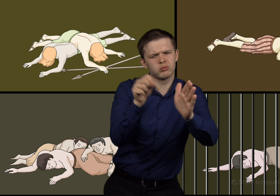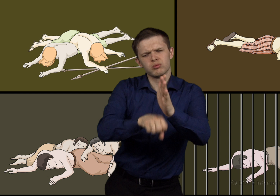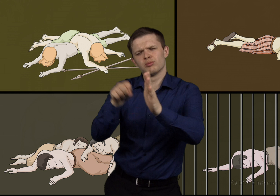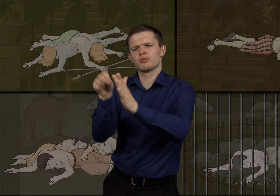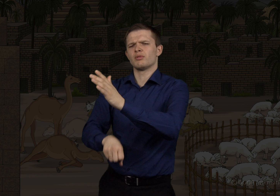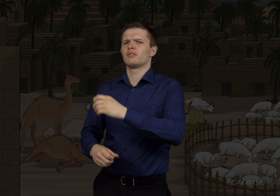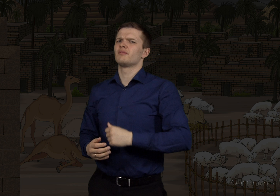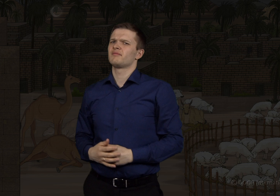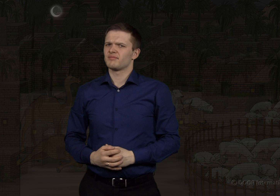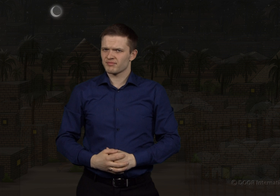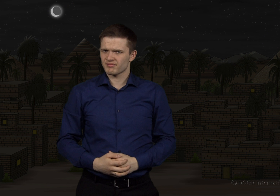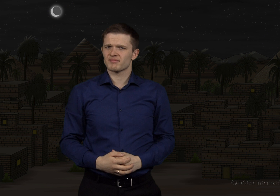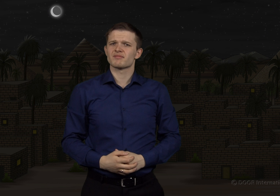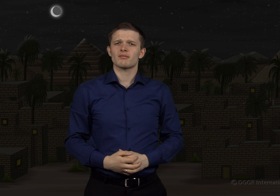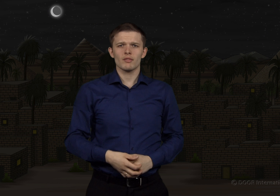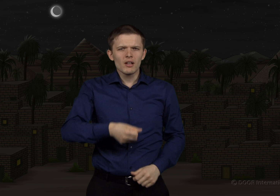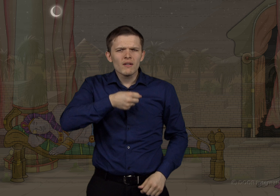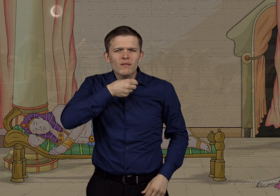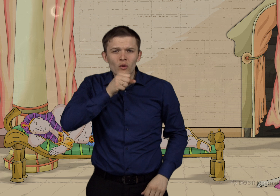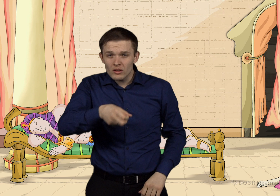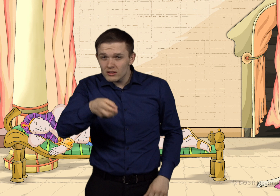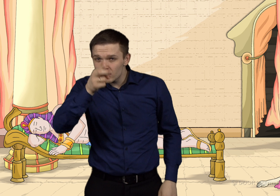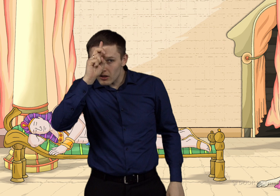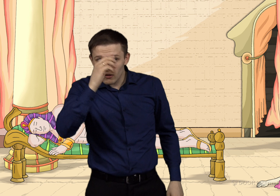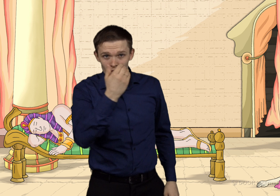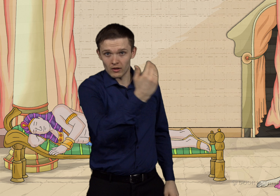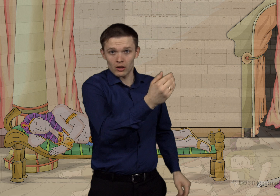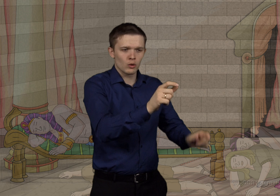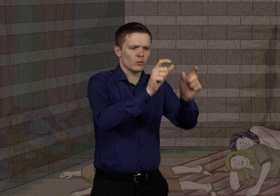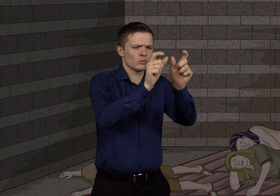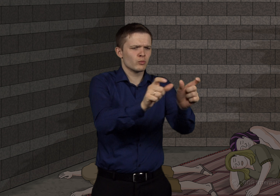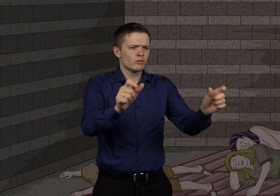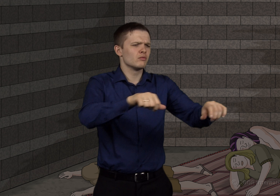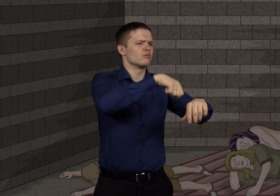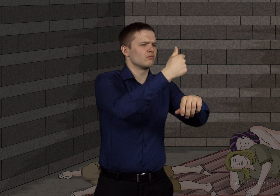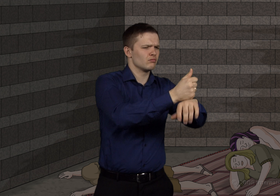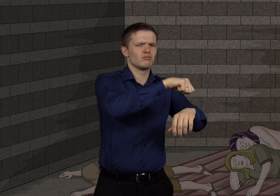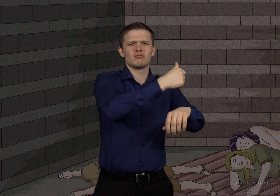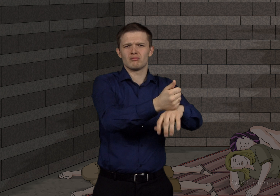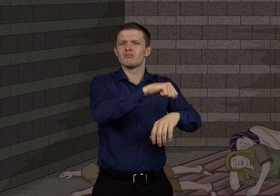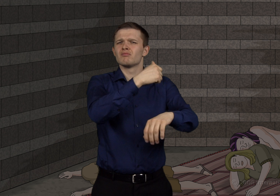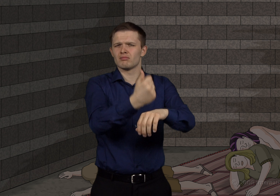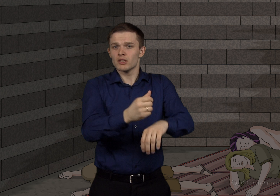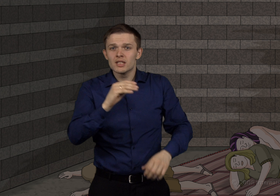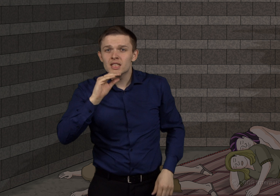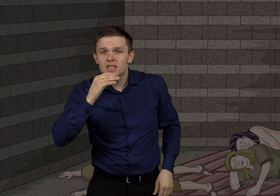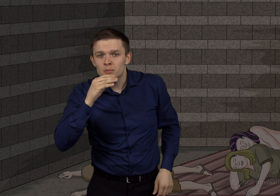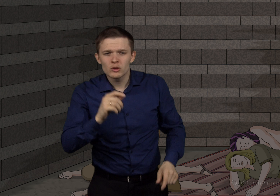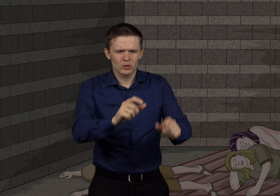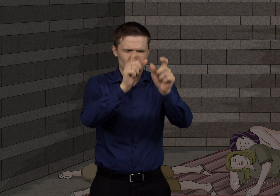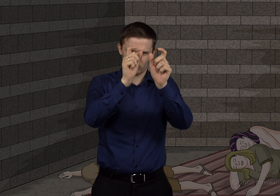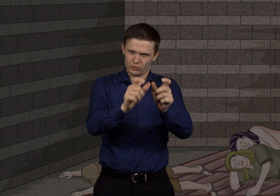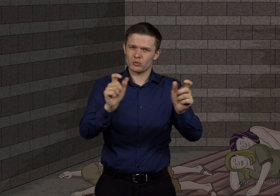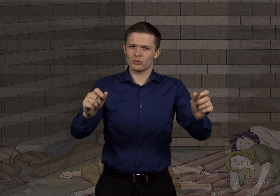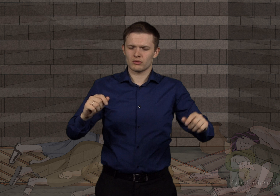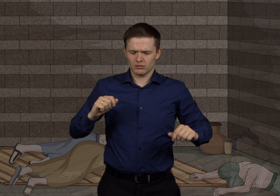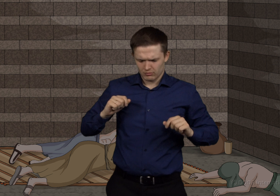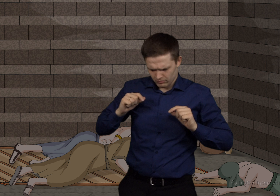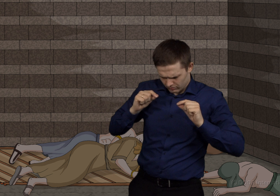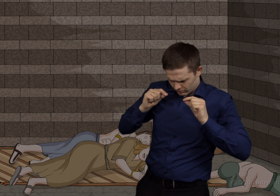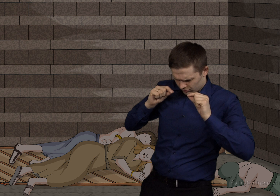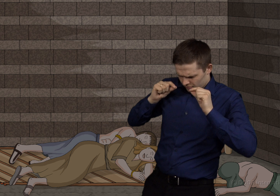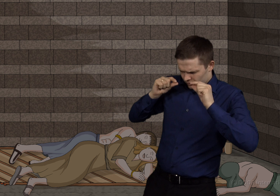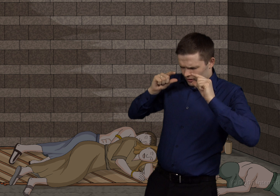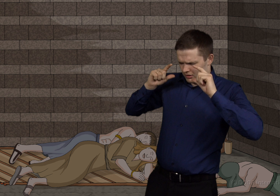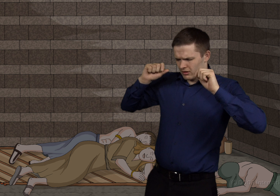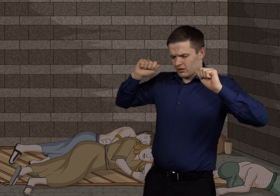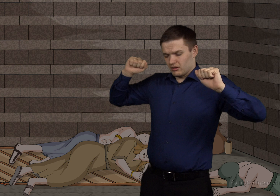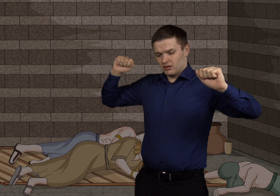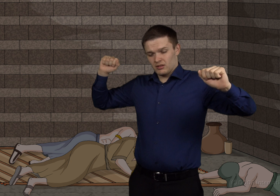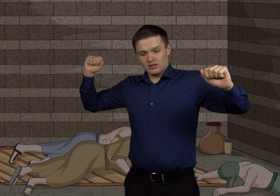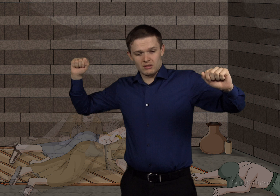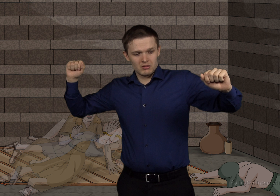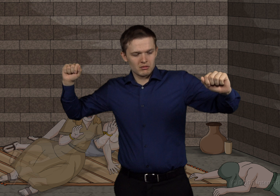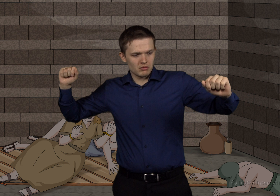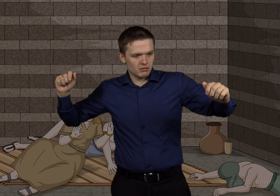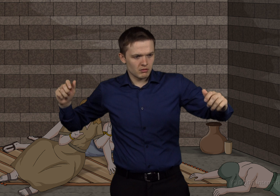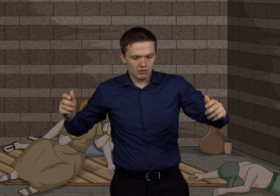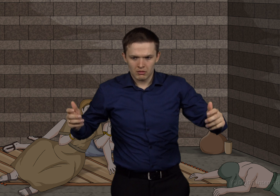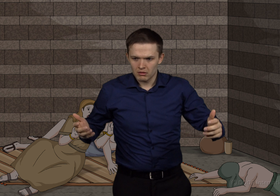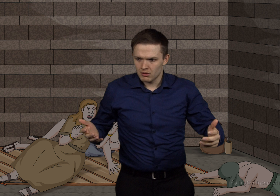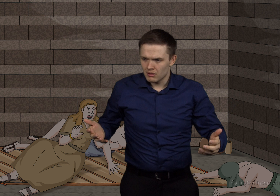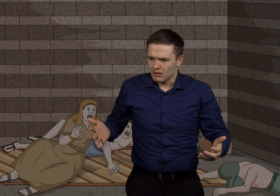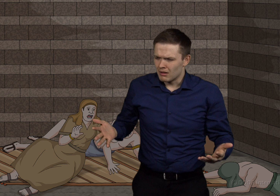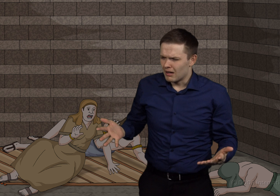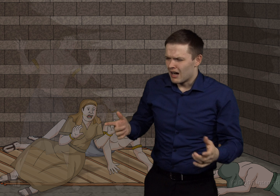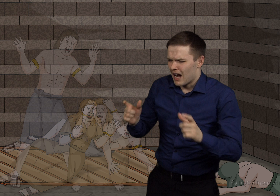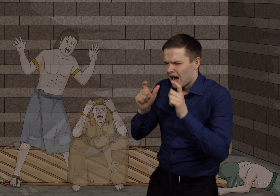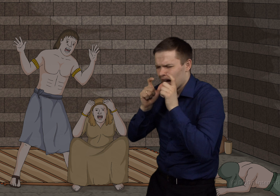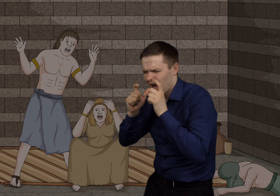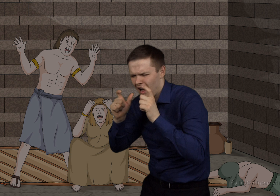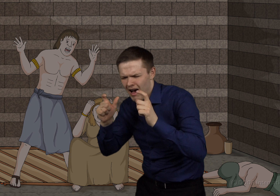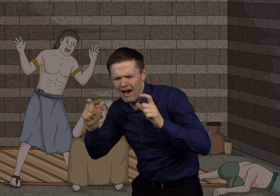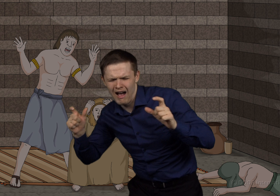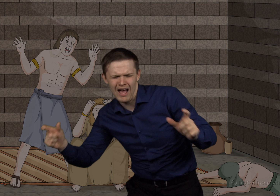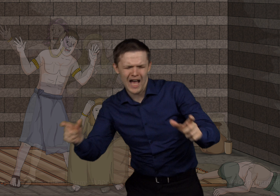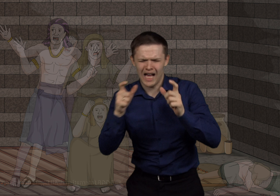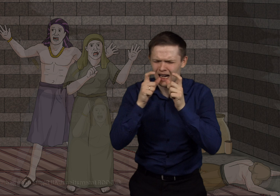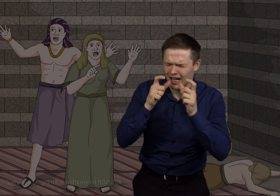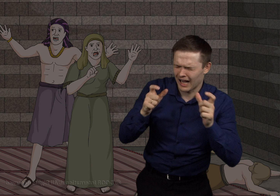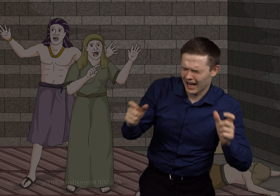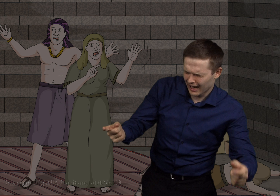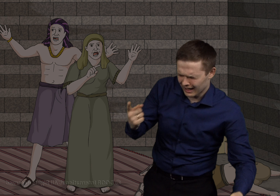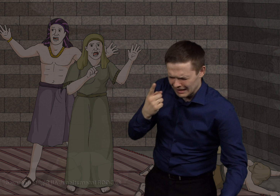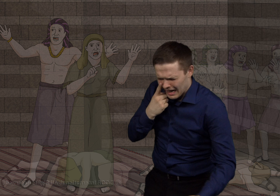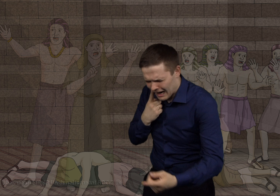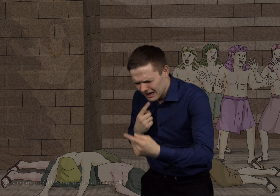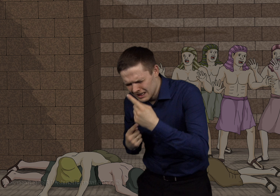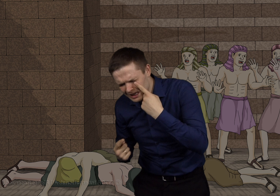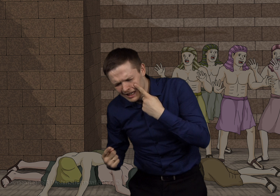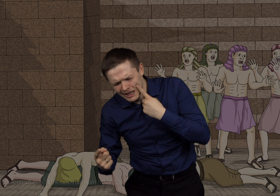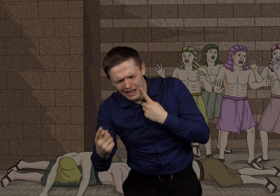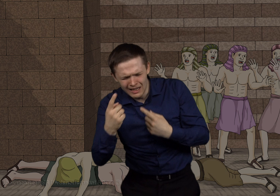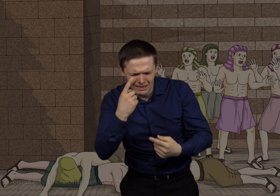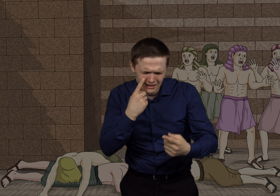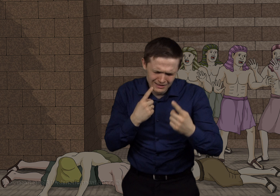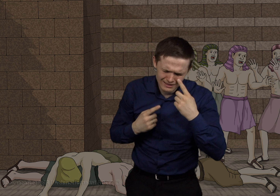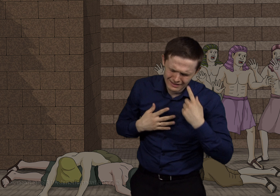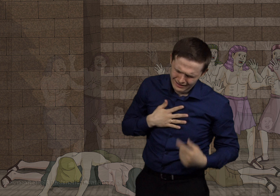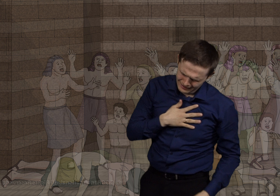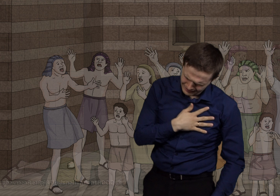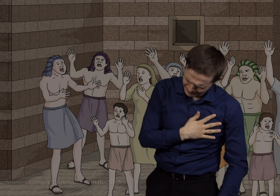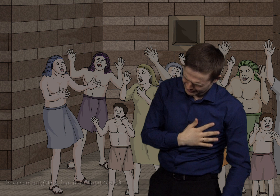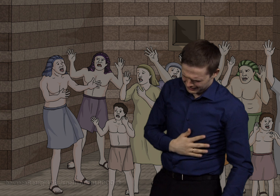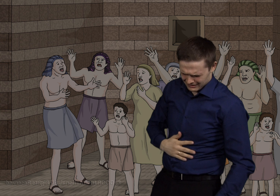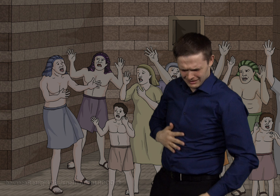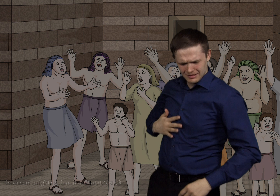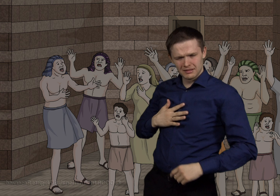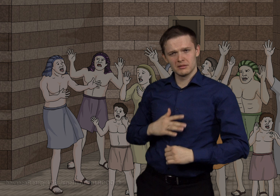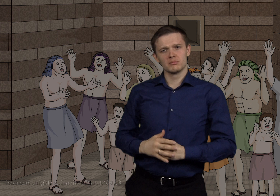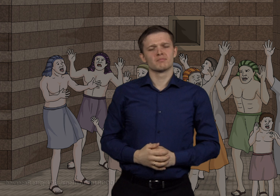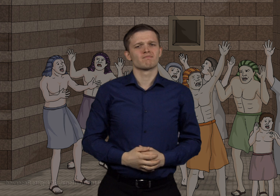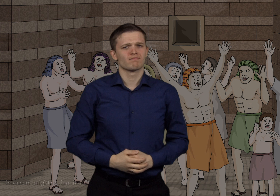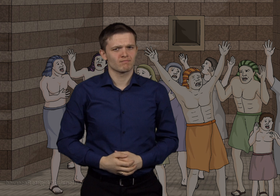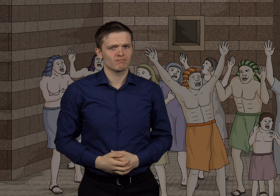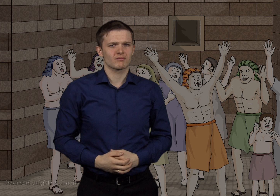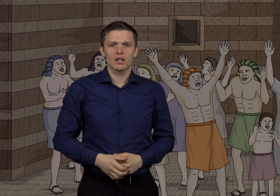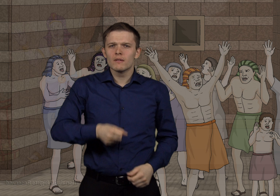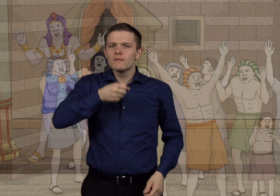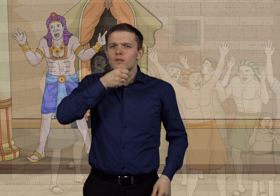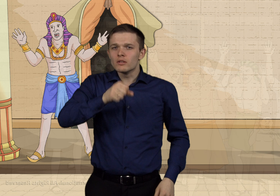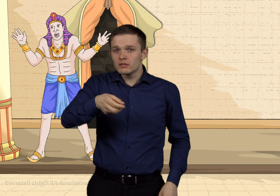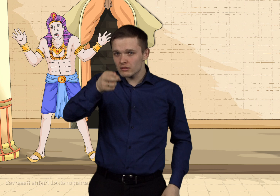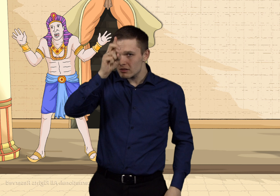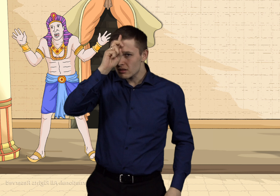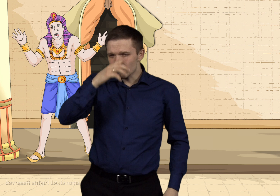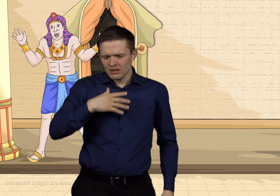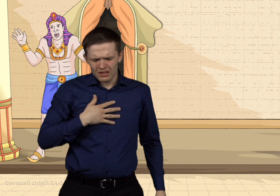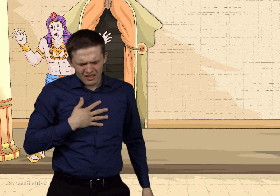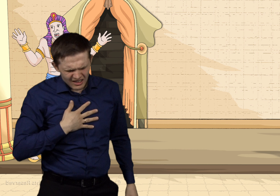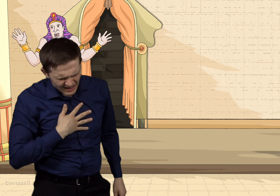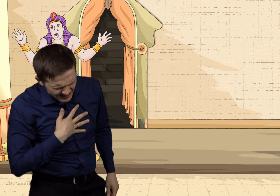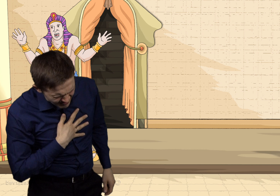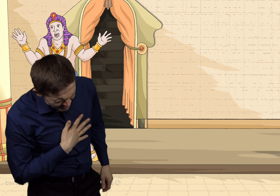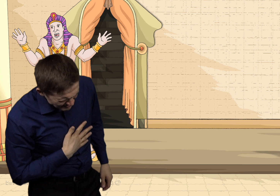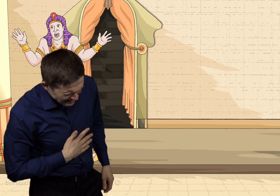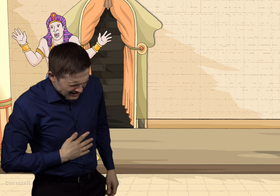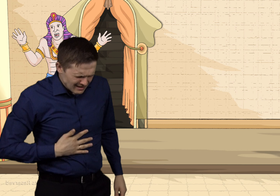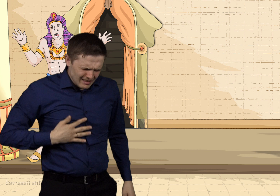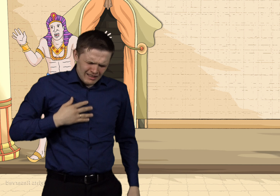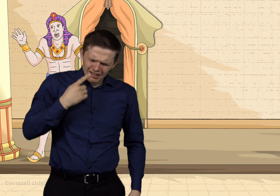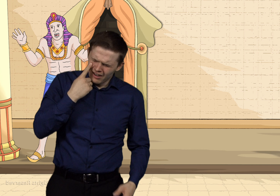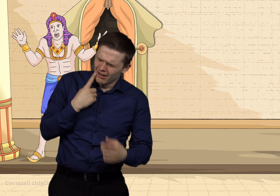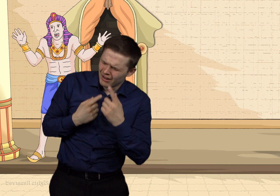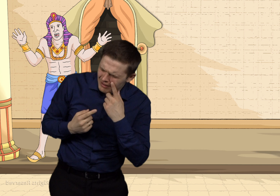During the night Pharaoh got up—he and all his officials and all the Egyptians—and there was loud wailing in Egypt; for there was no house without someone dead.